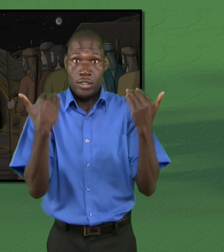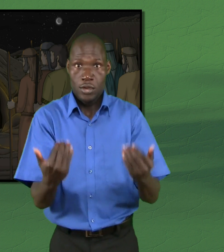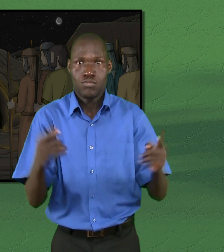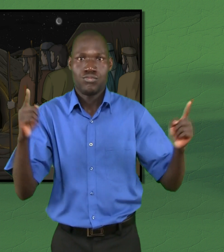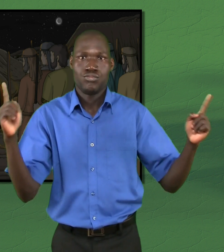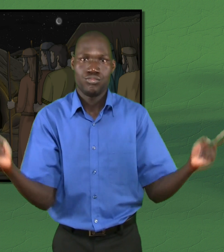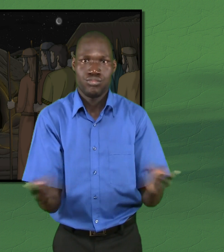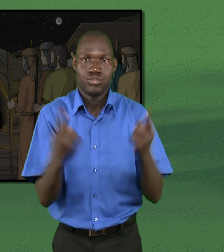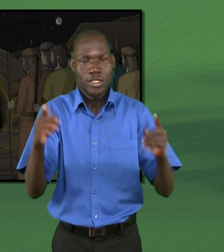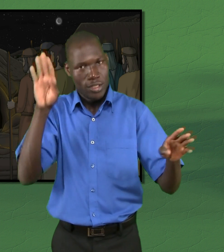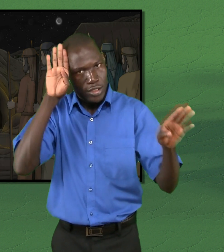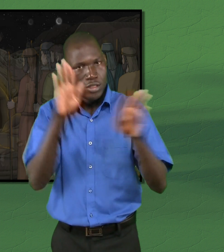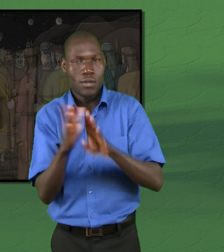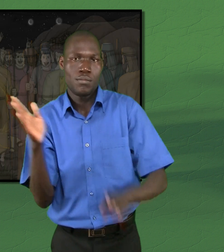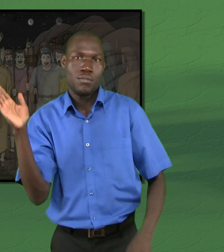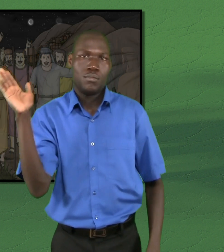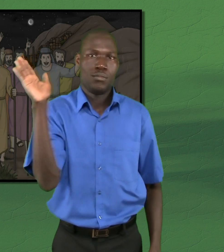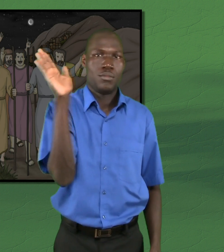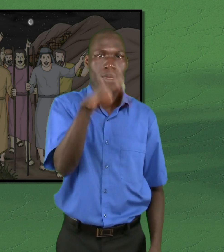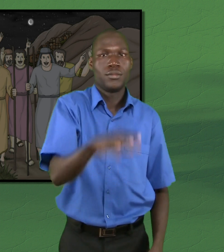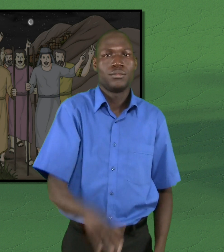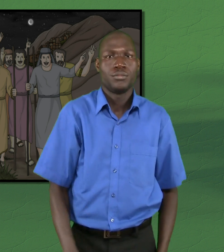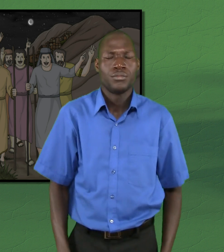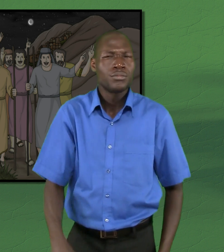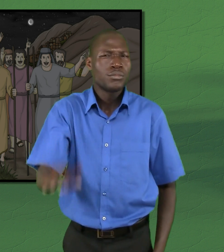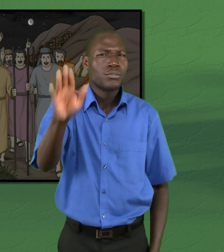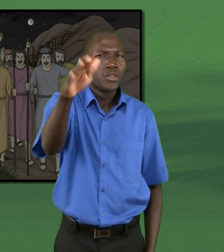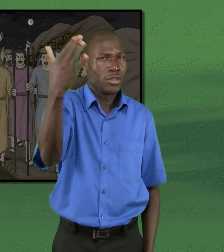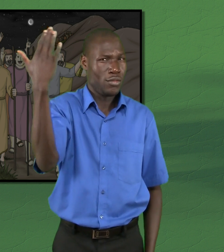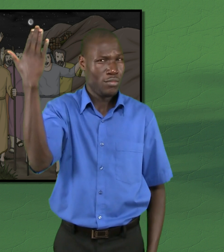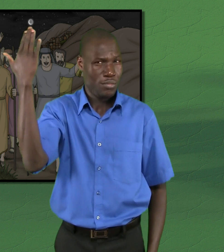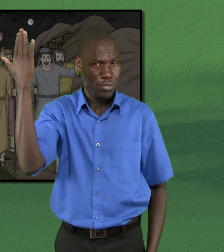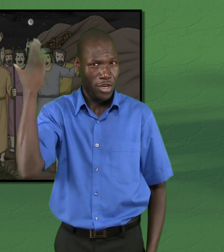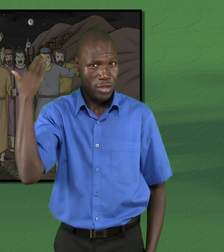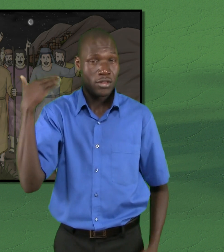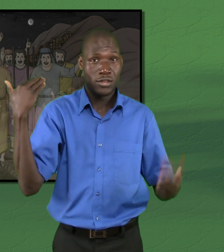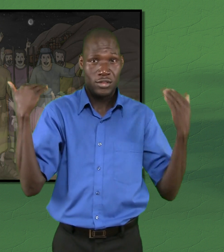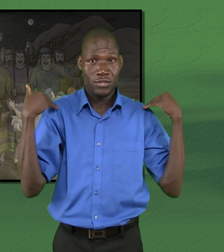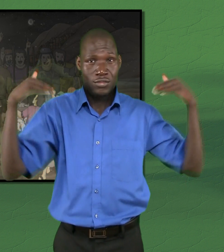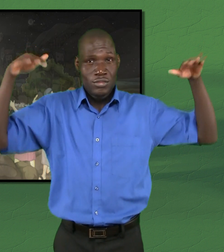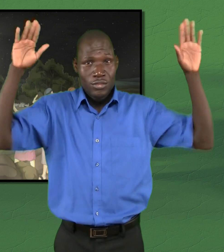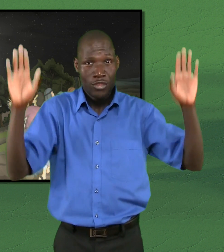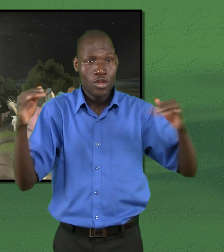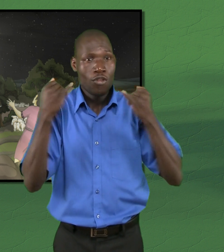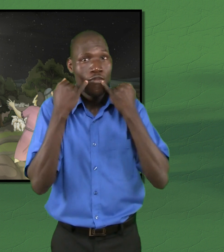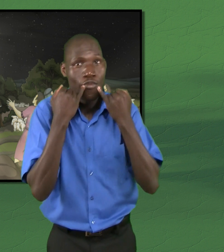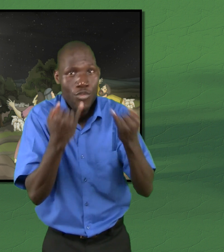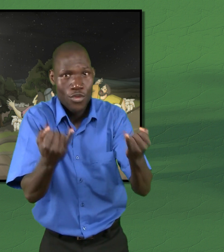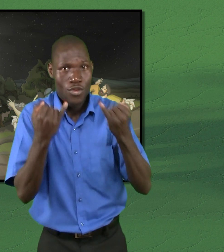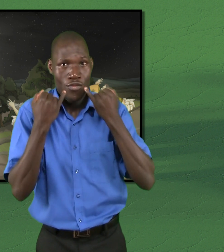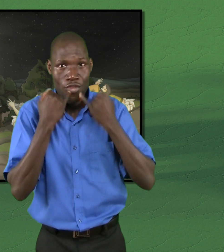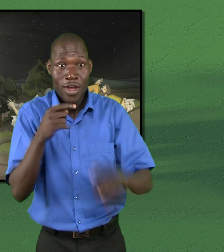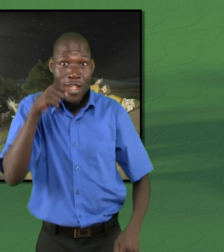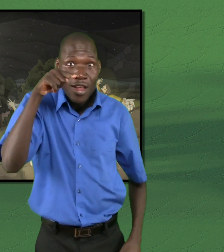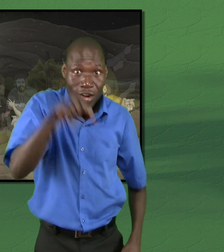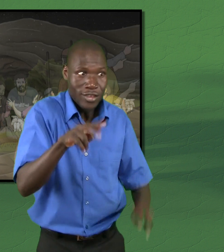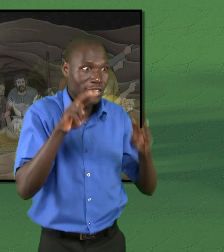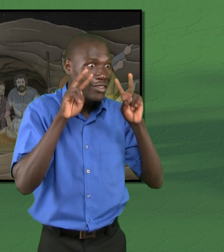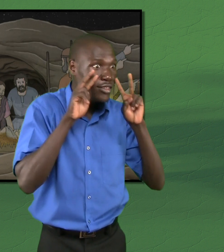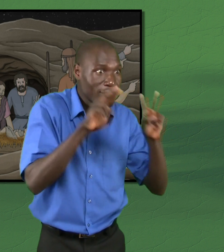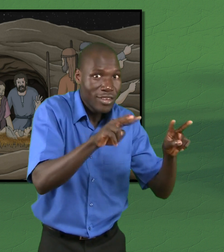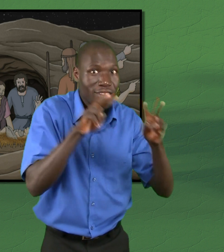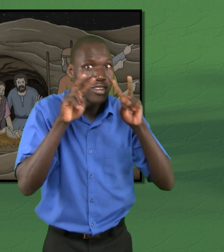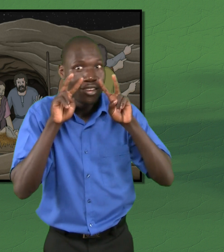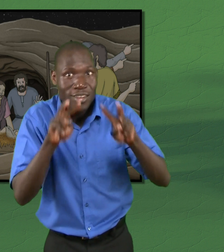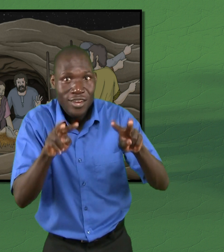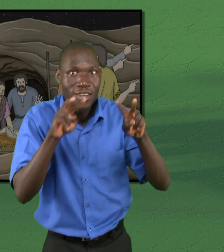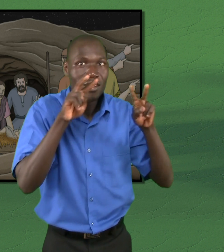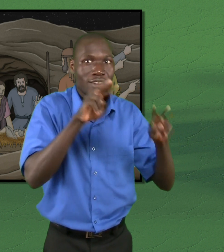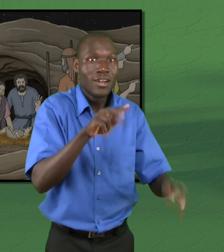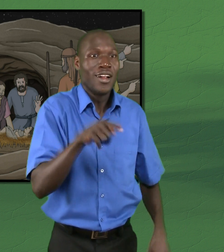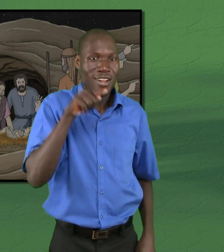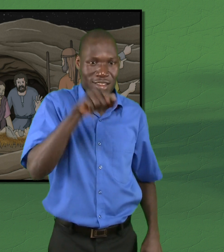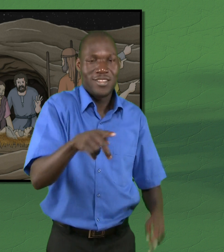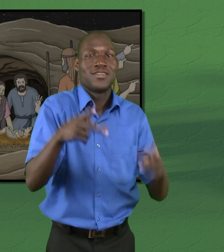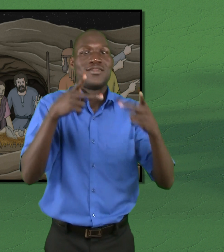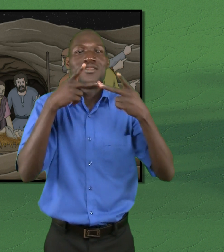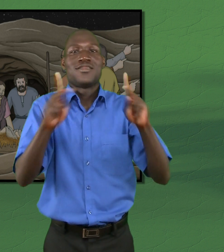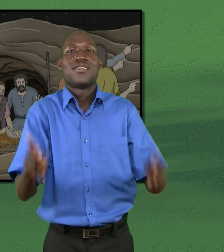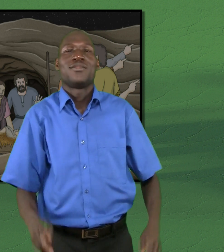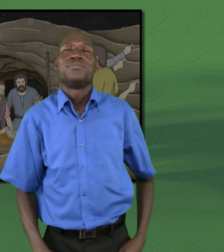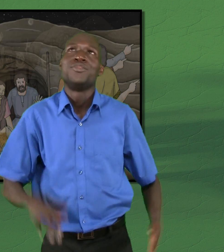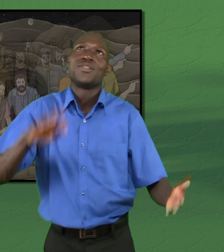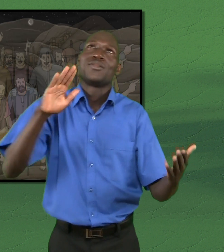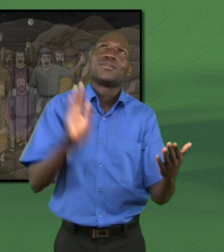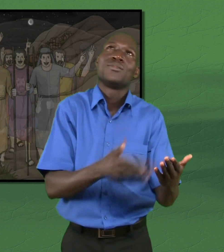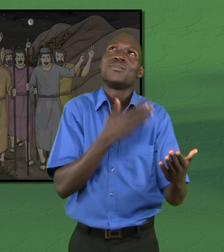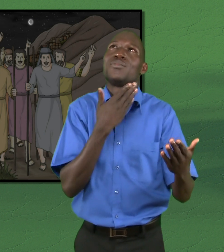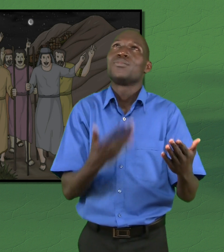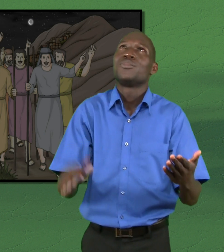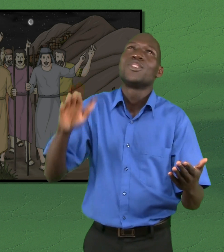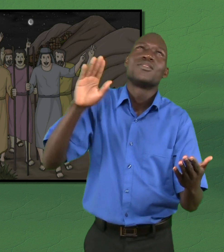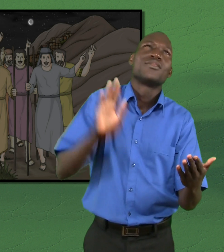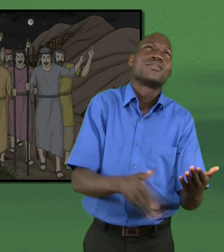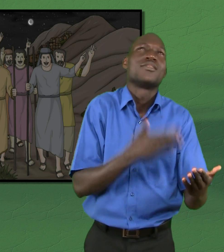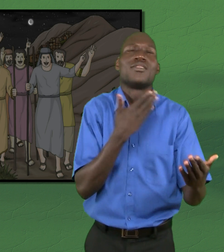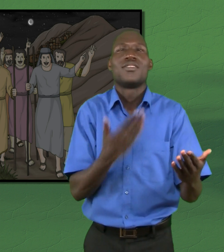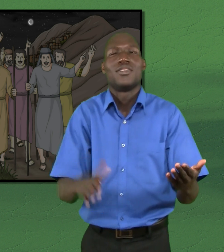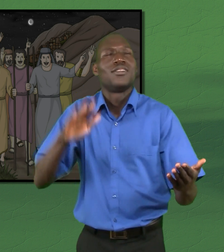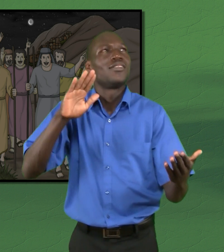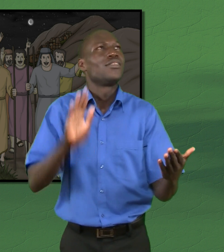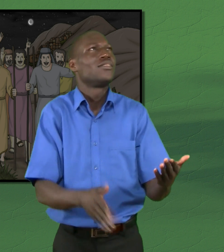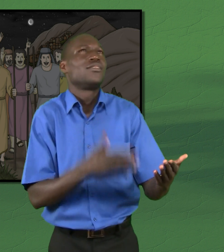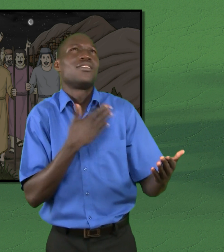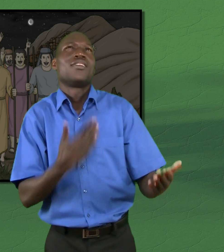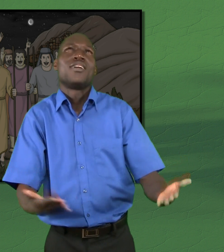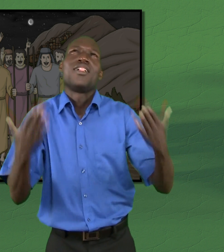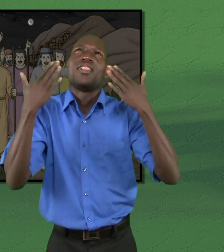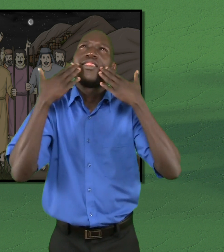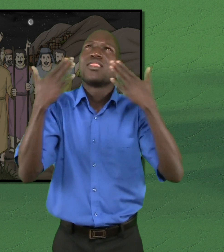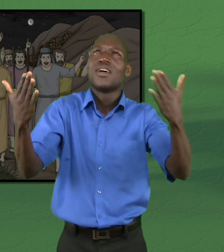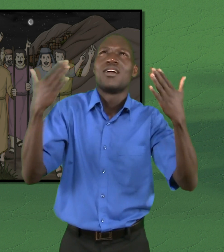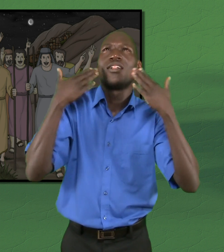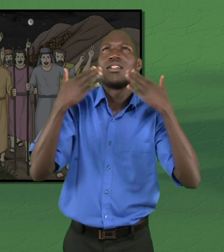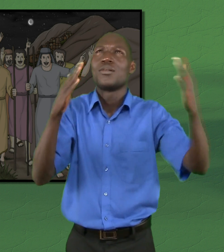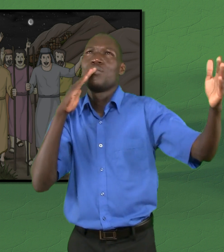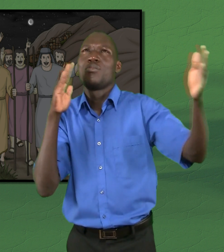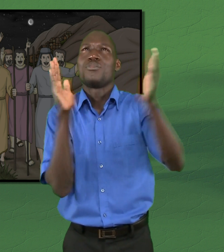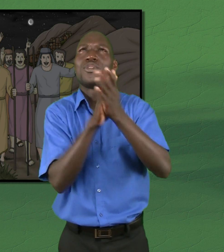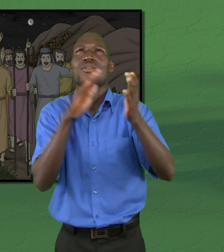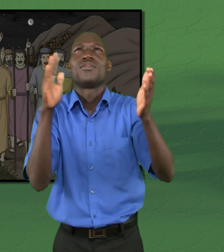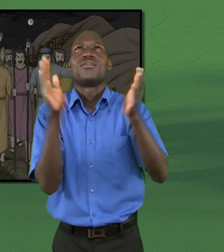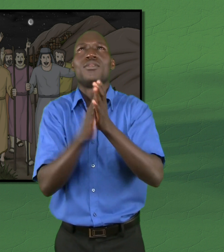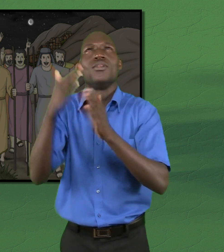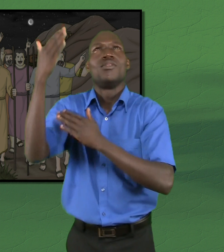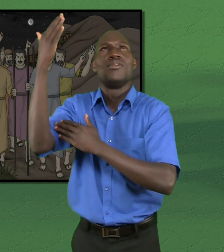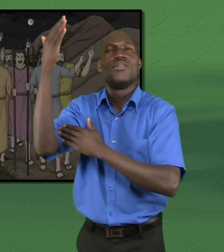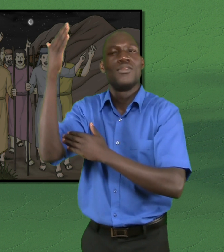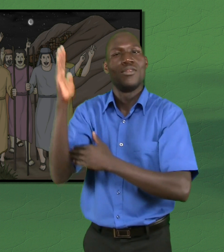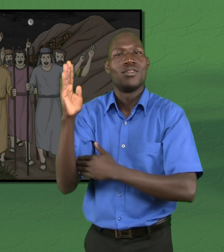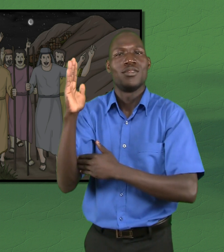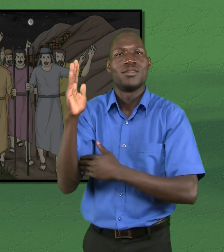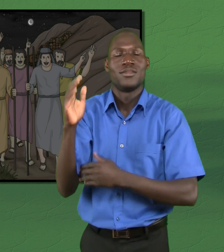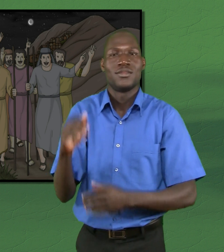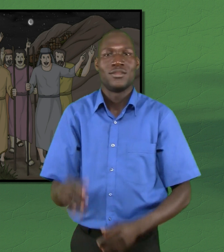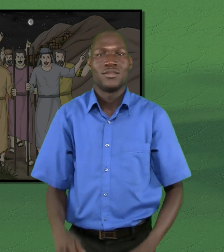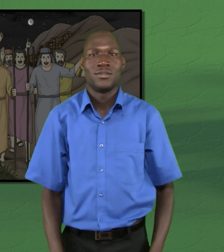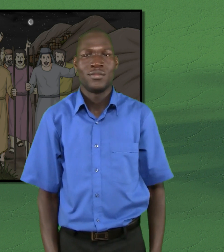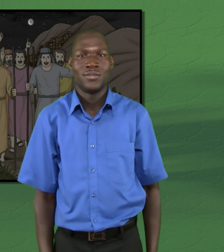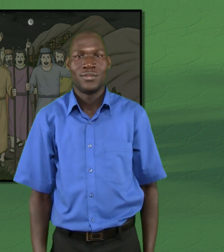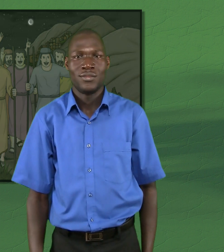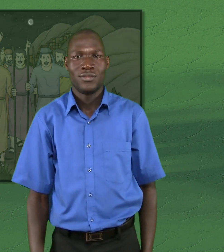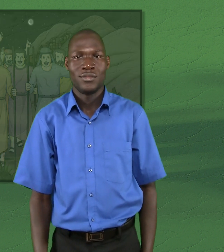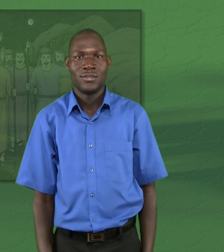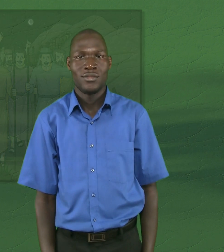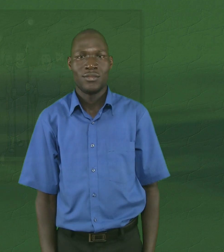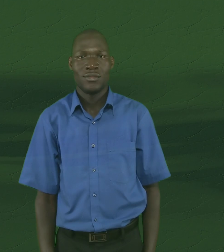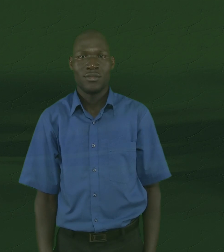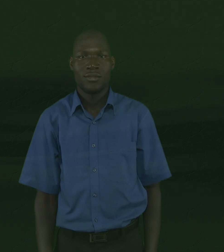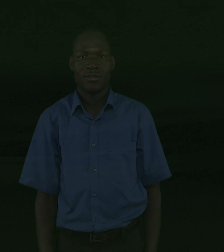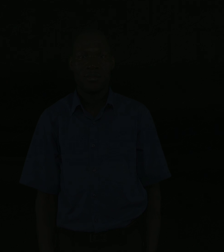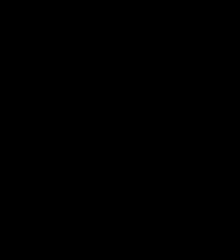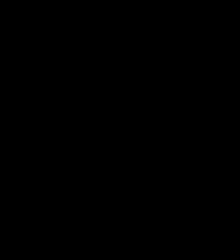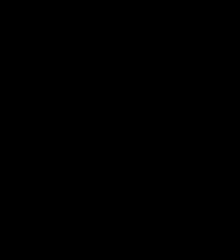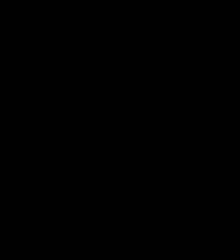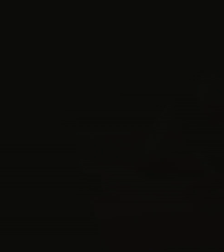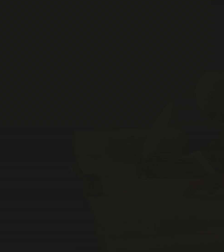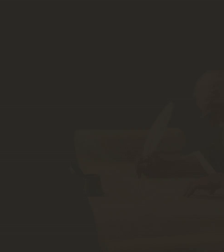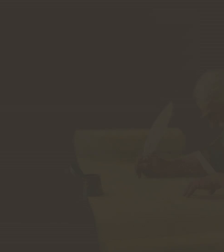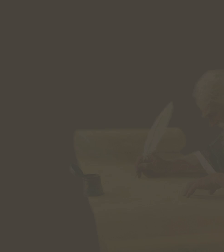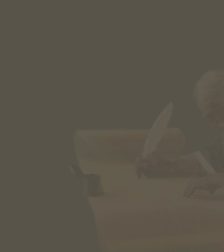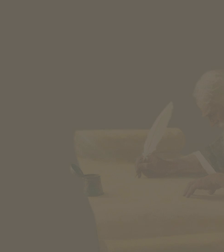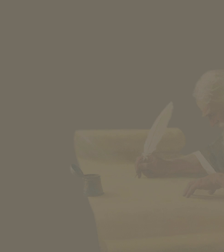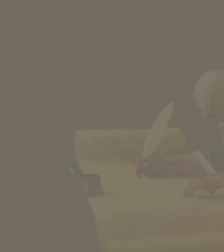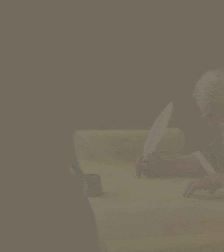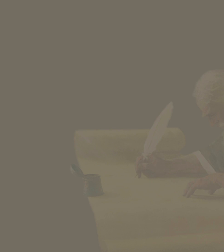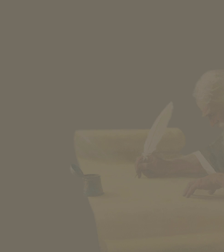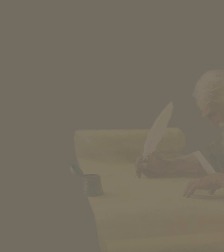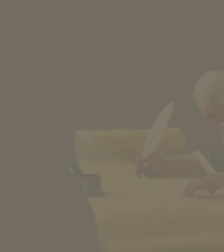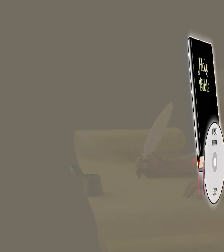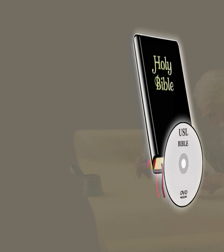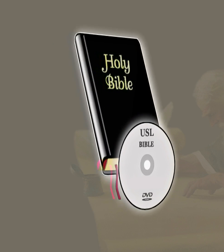After they had seen the Child, they spread the message they had received about Him. And all who heard it were amazed at what the shepherds said to them. But Mary treasured up all these things and pondered them in her heart. The shepherds returned, glorifying and praising God for all they had heard and seen, which was just as the angel had told them.